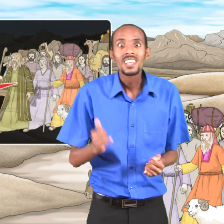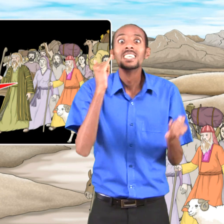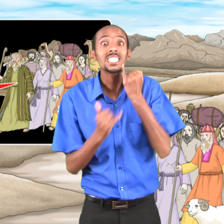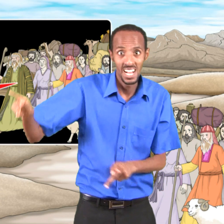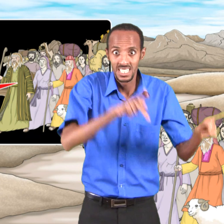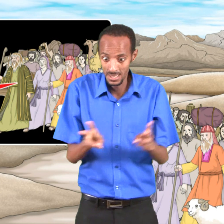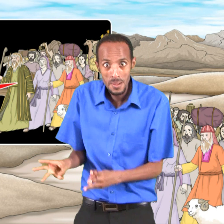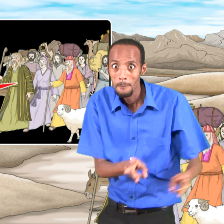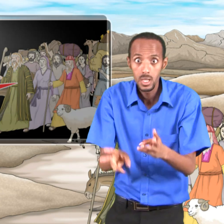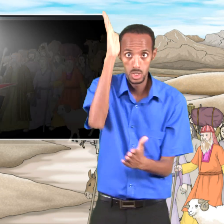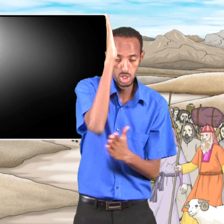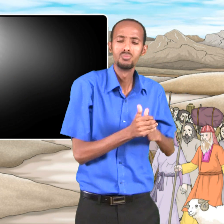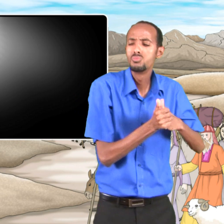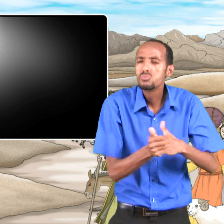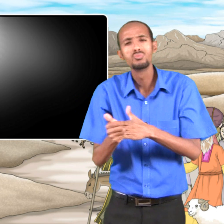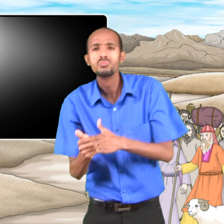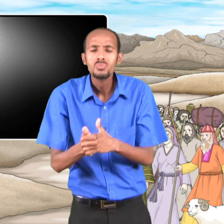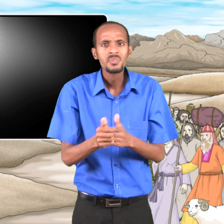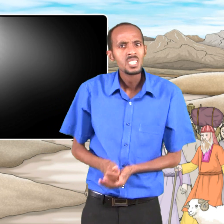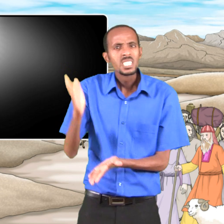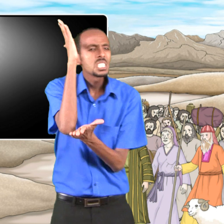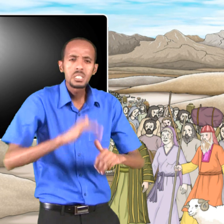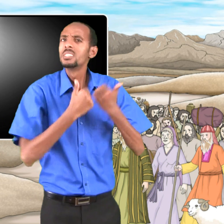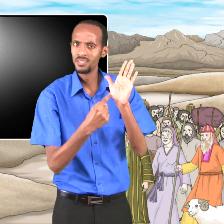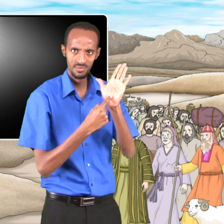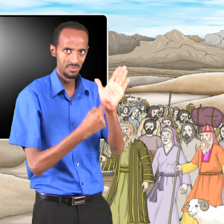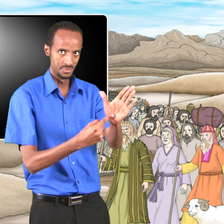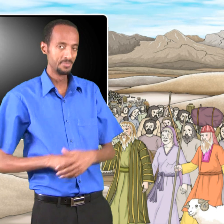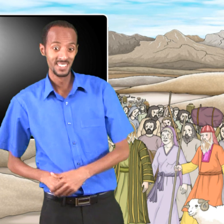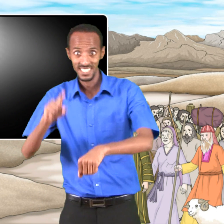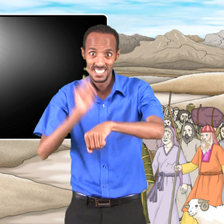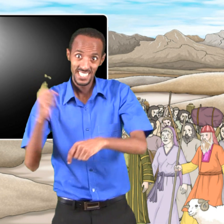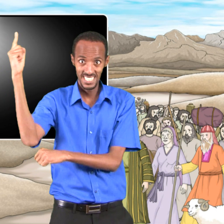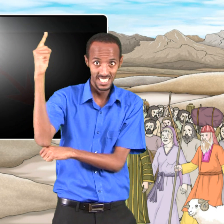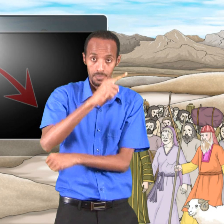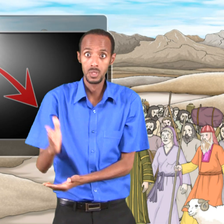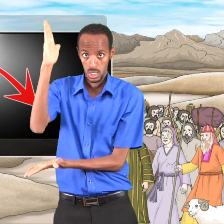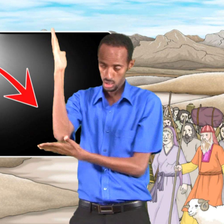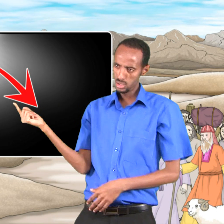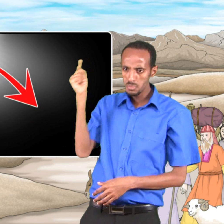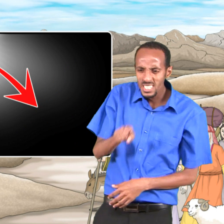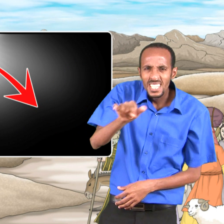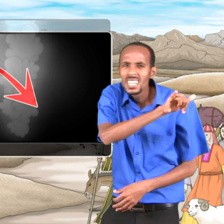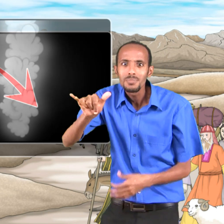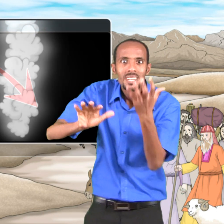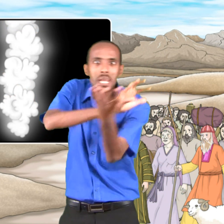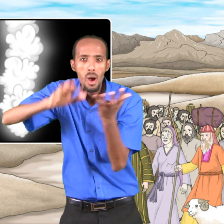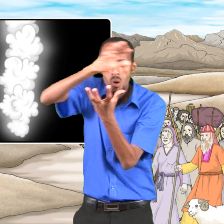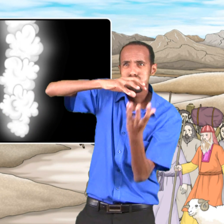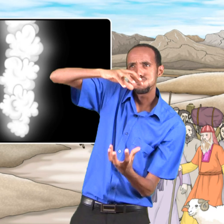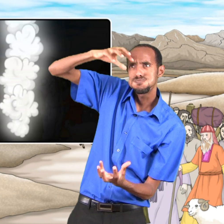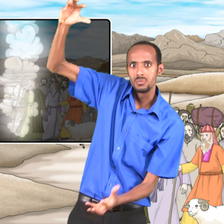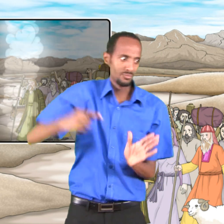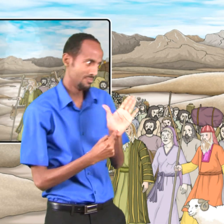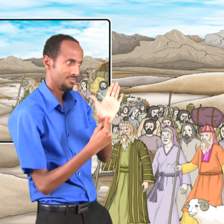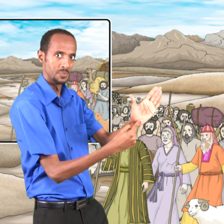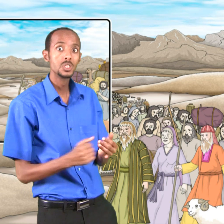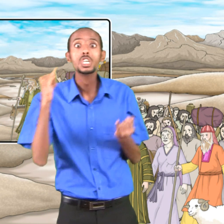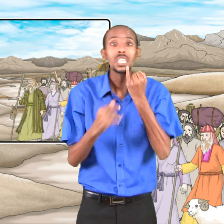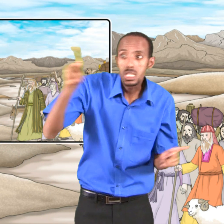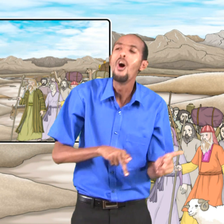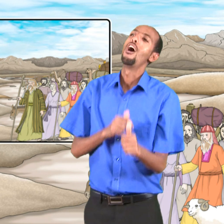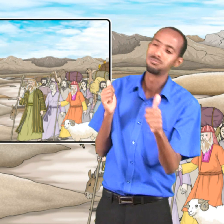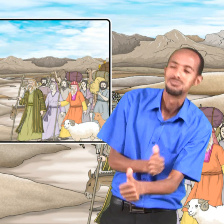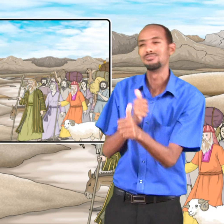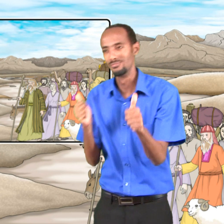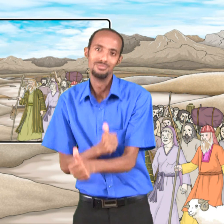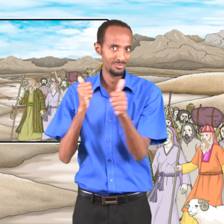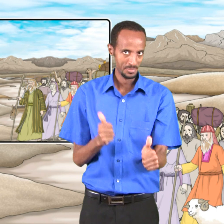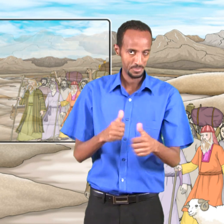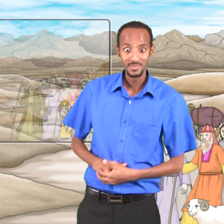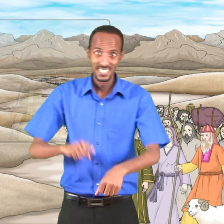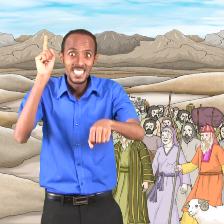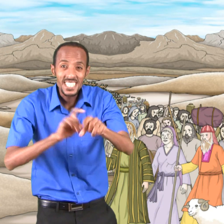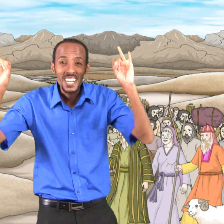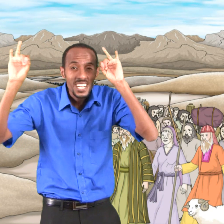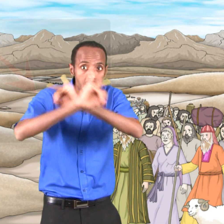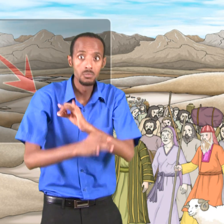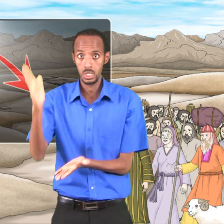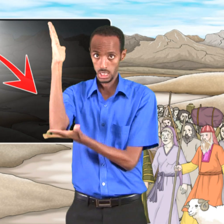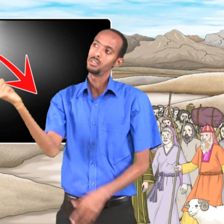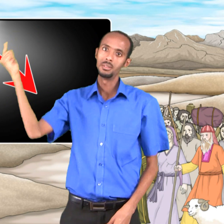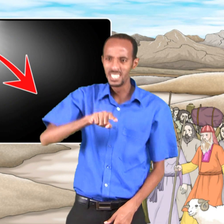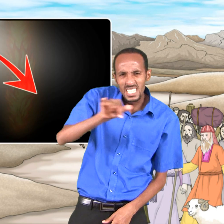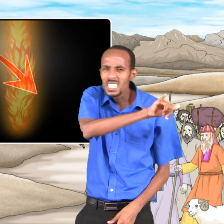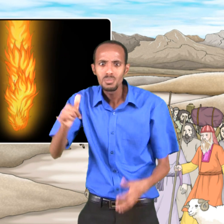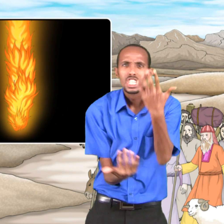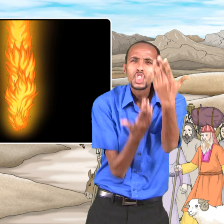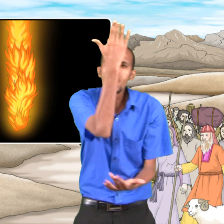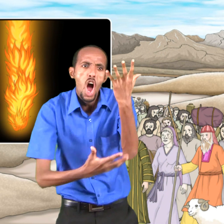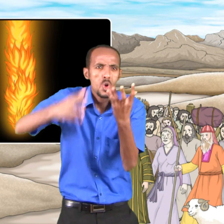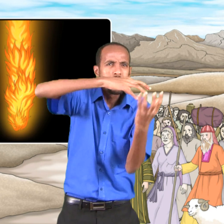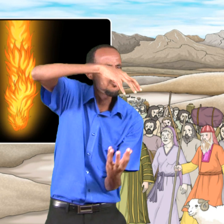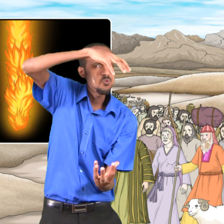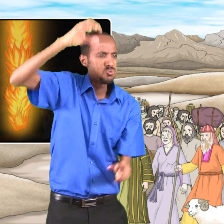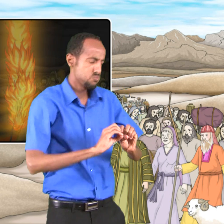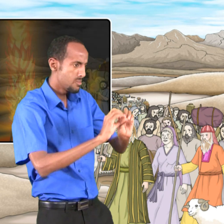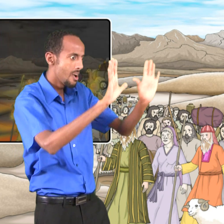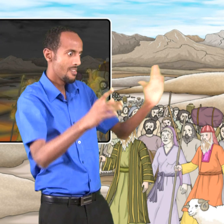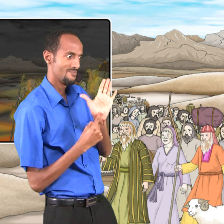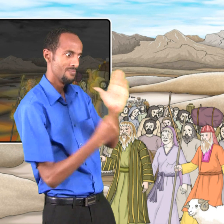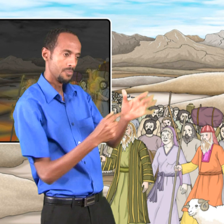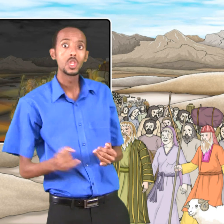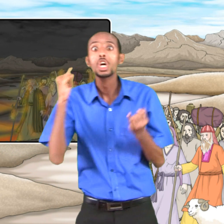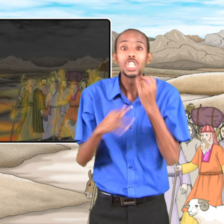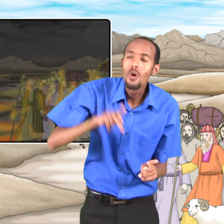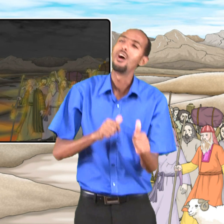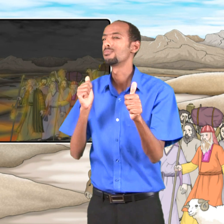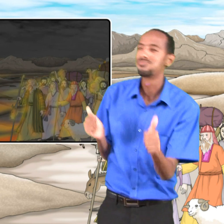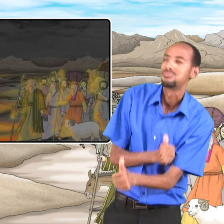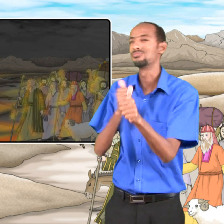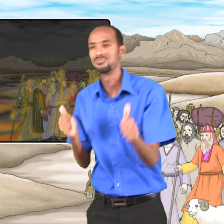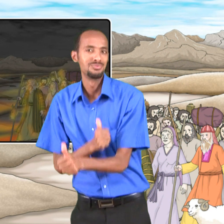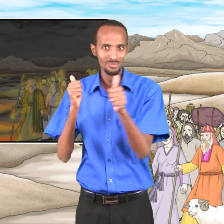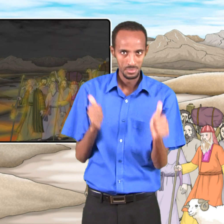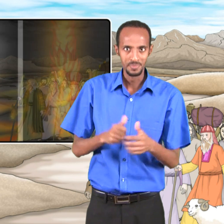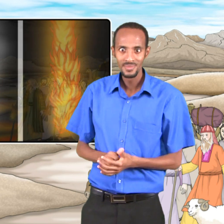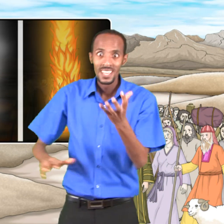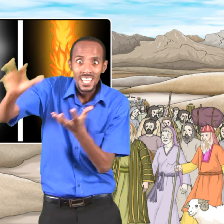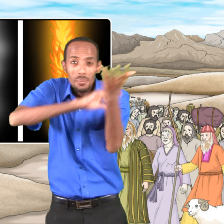And the LORD went before them in a pillar of cloud to guide their way by day, and in a pillar of fire to give them light by night, so that they could travel by day or night.